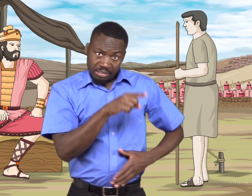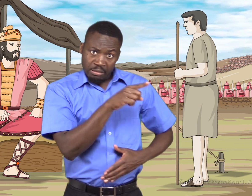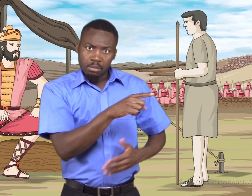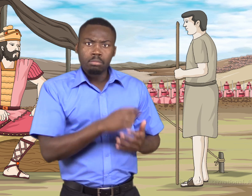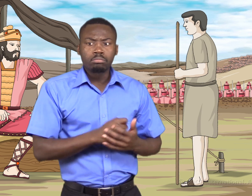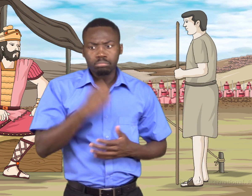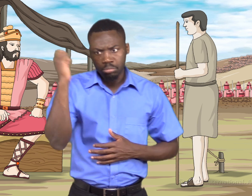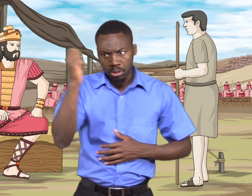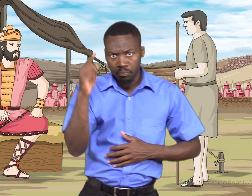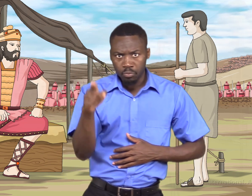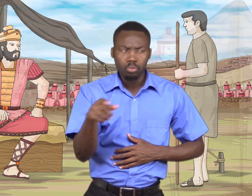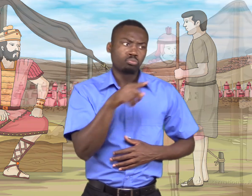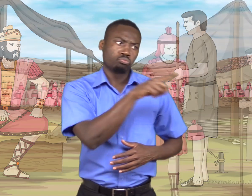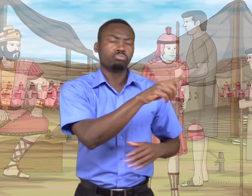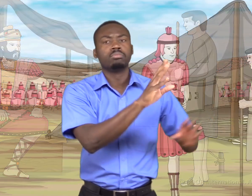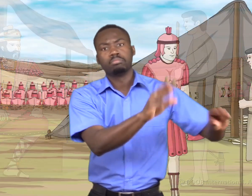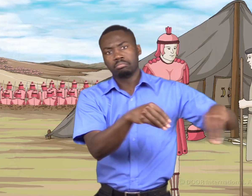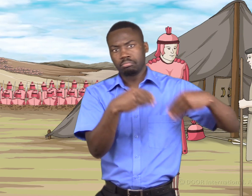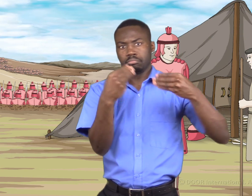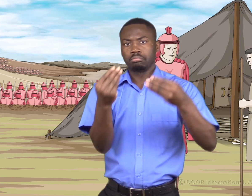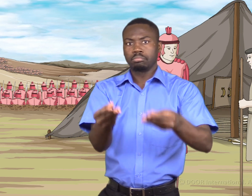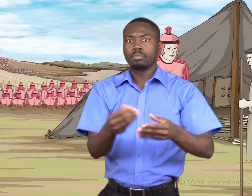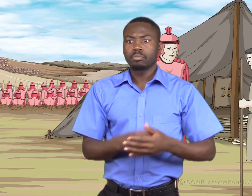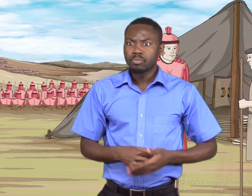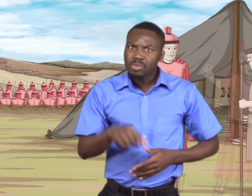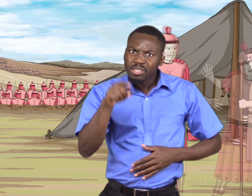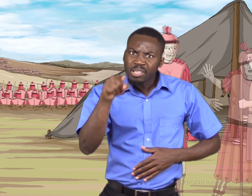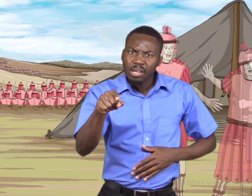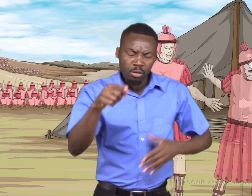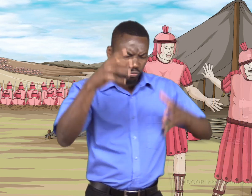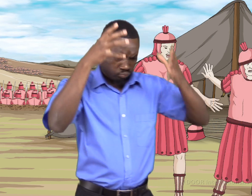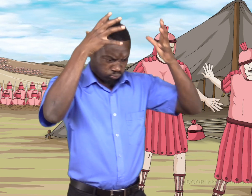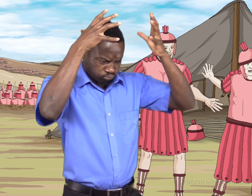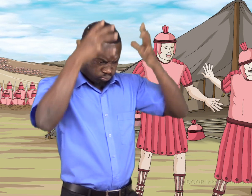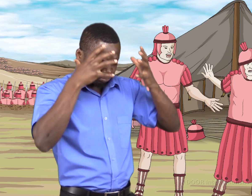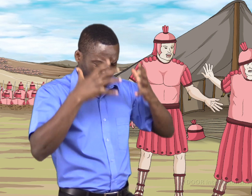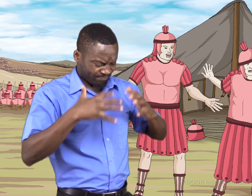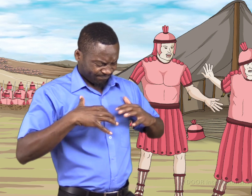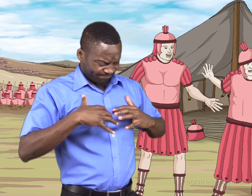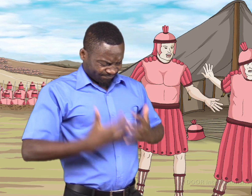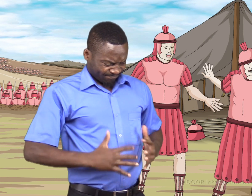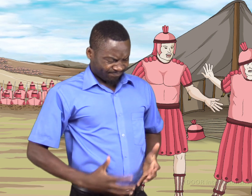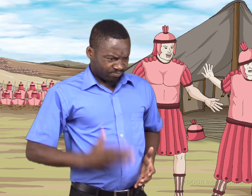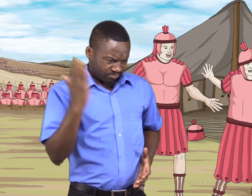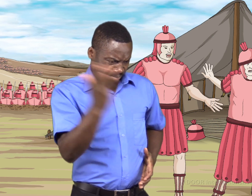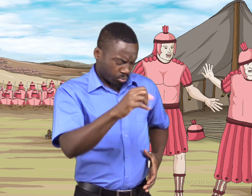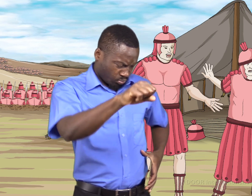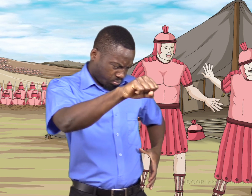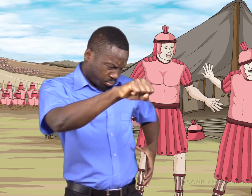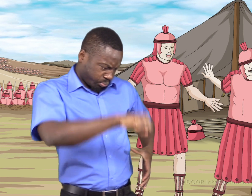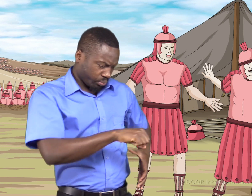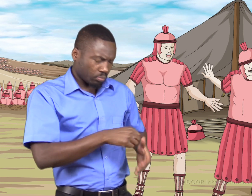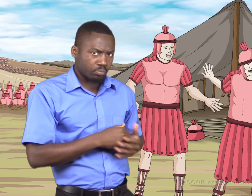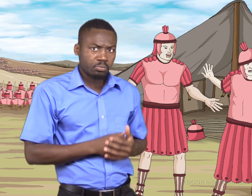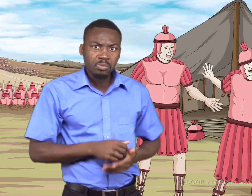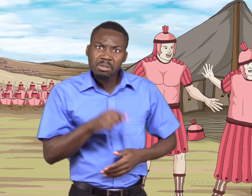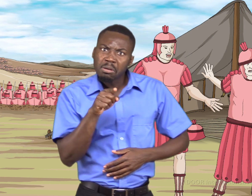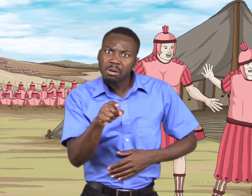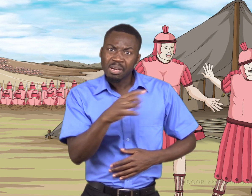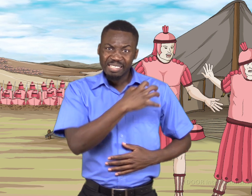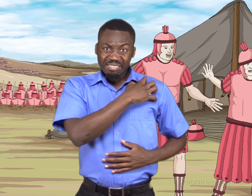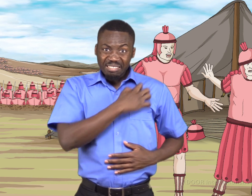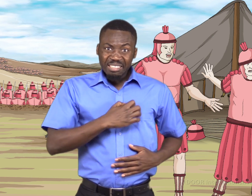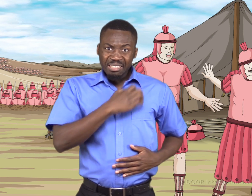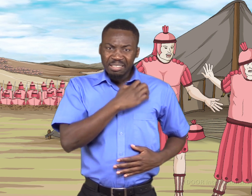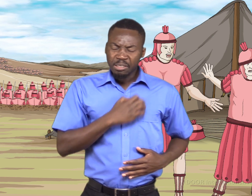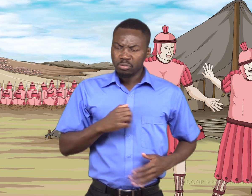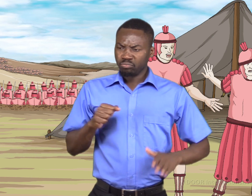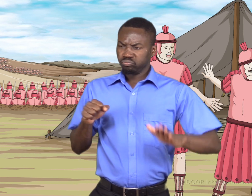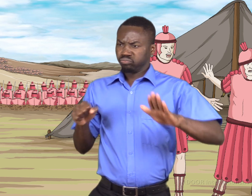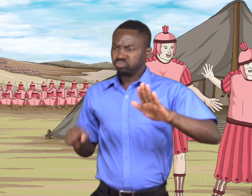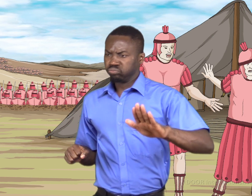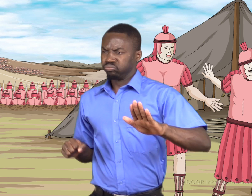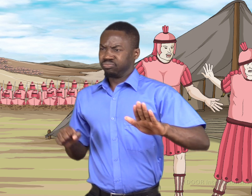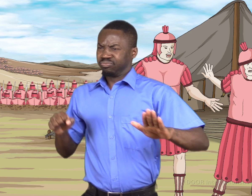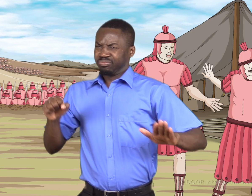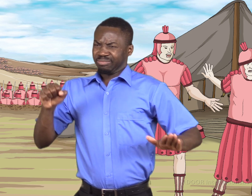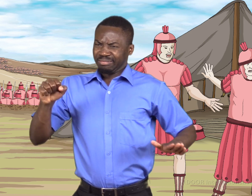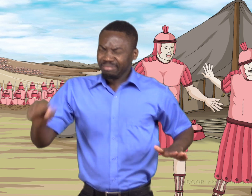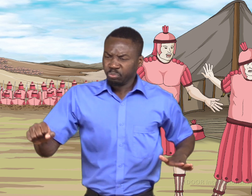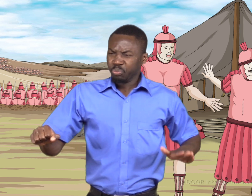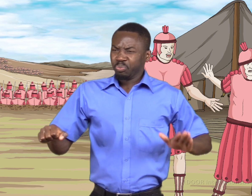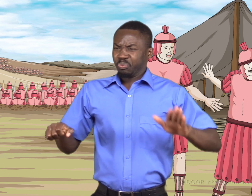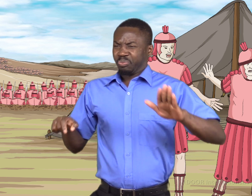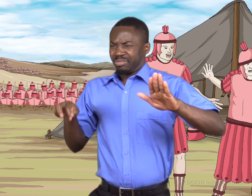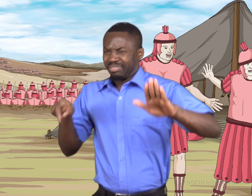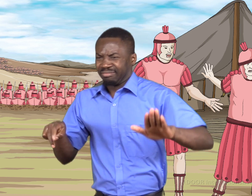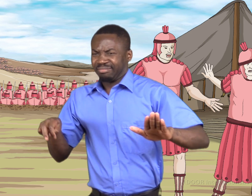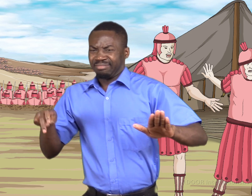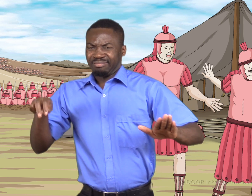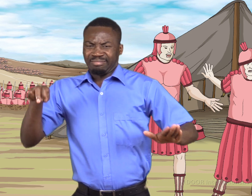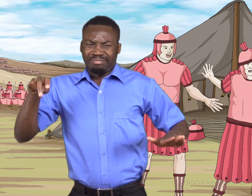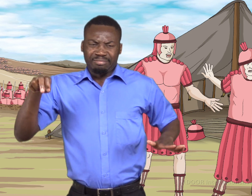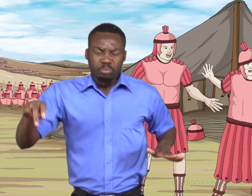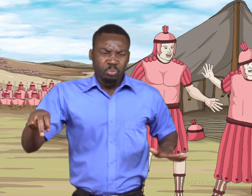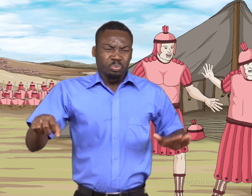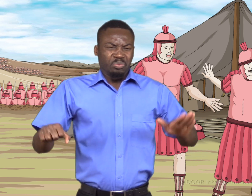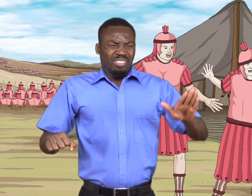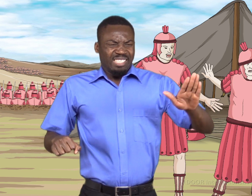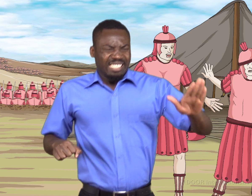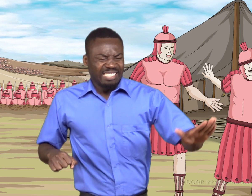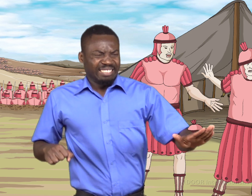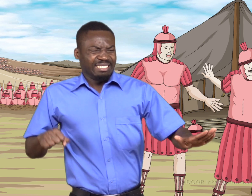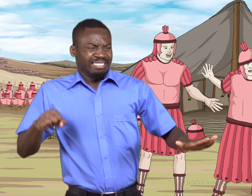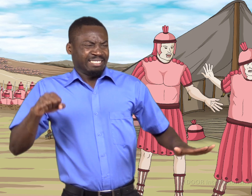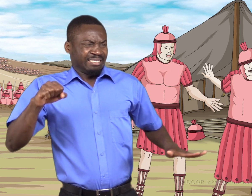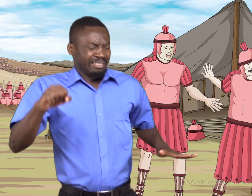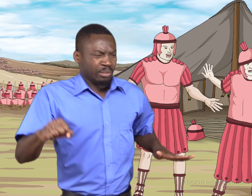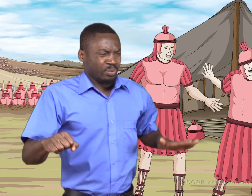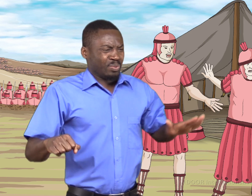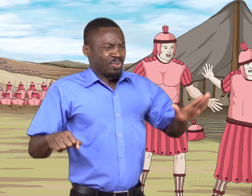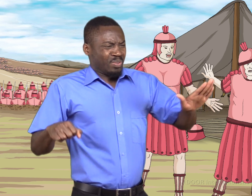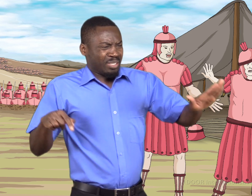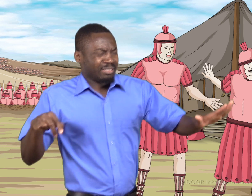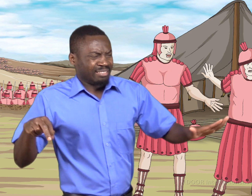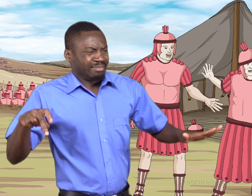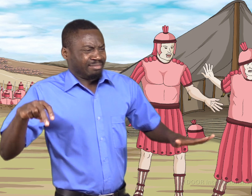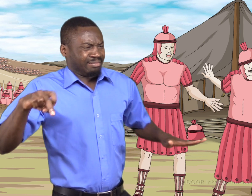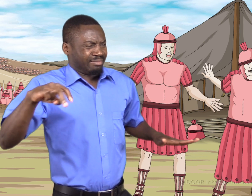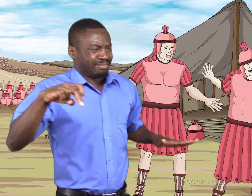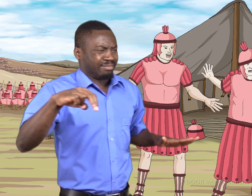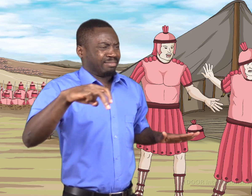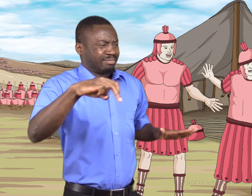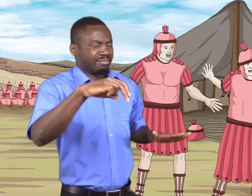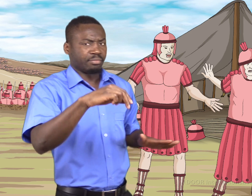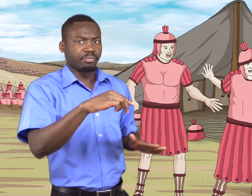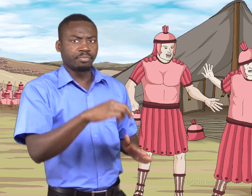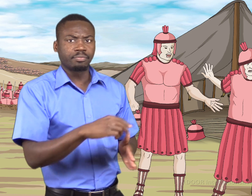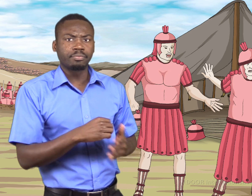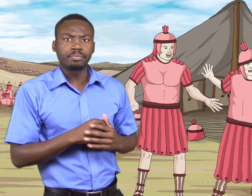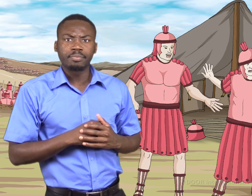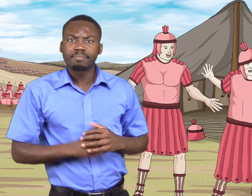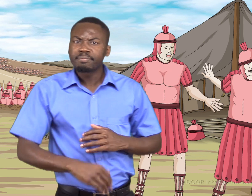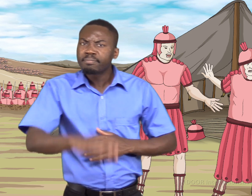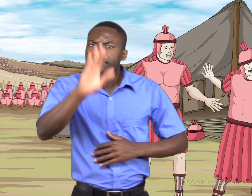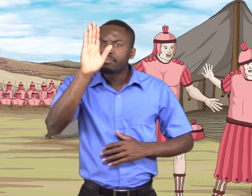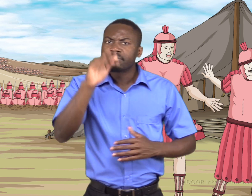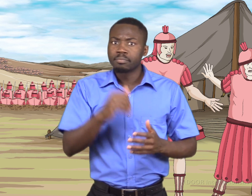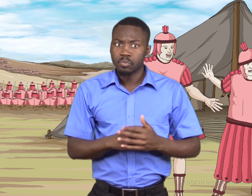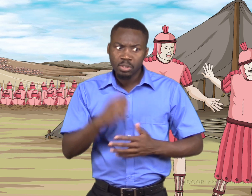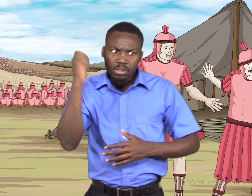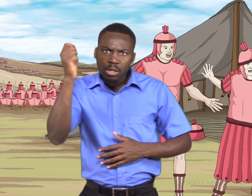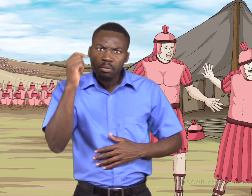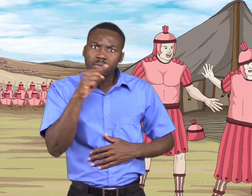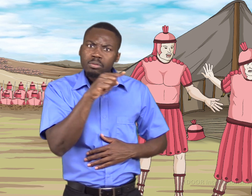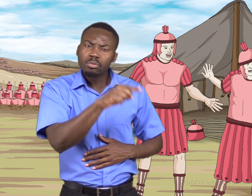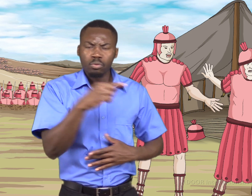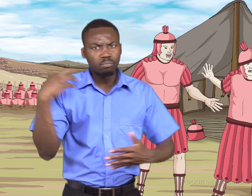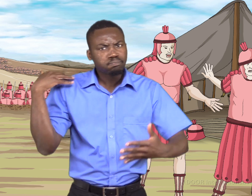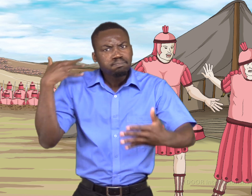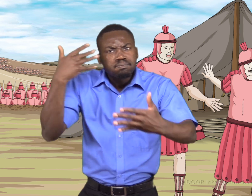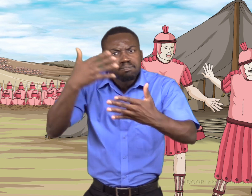Then Saul clothed David in his own tunic, put a bronze helmet on his head, and dressed him in armor.